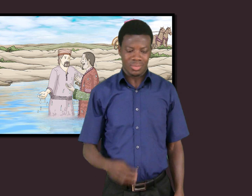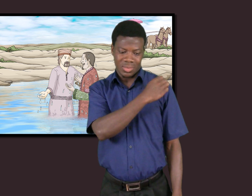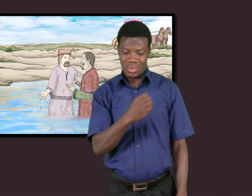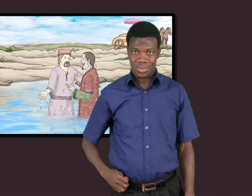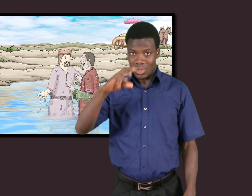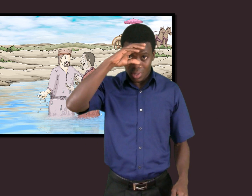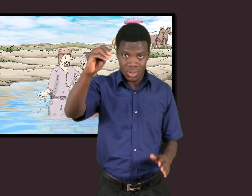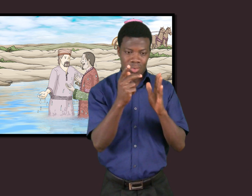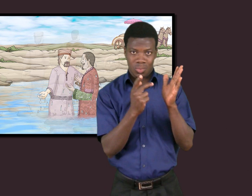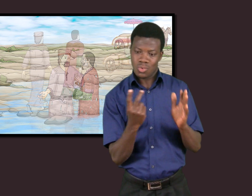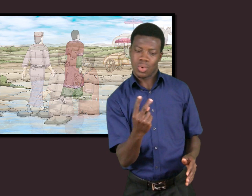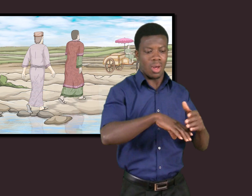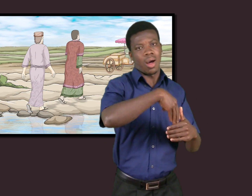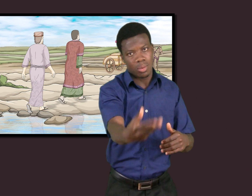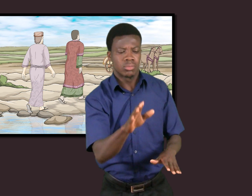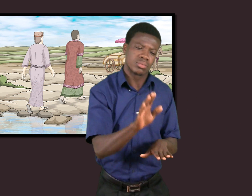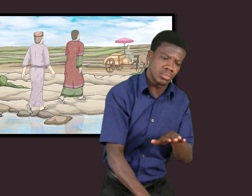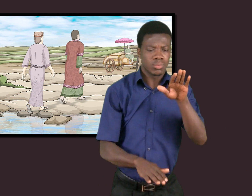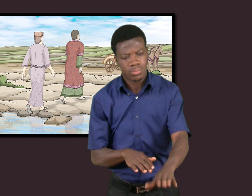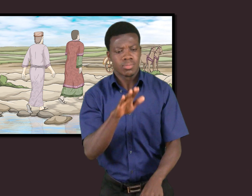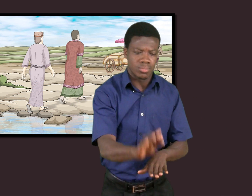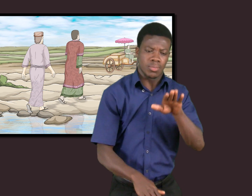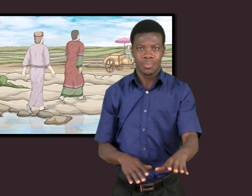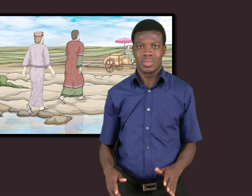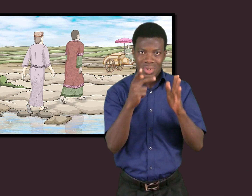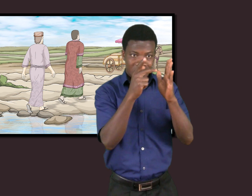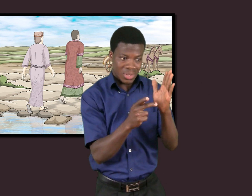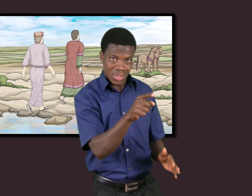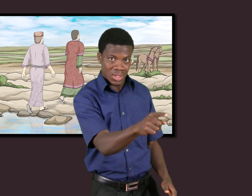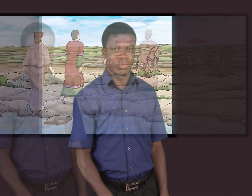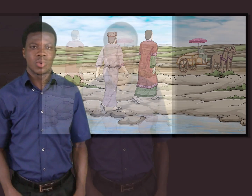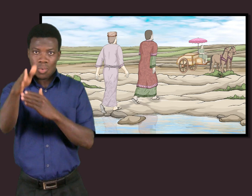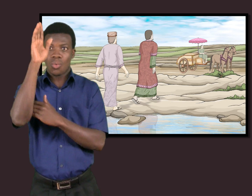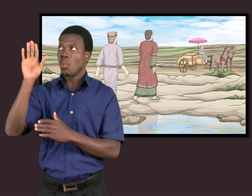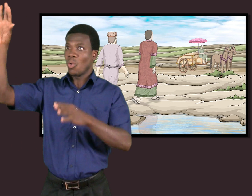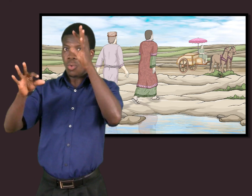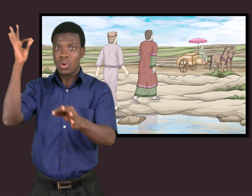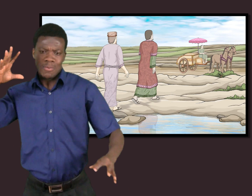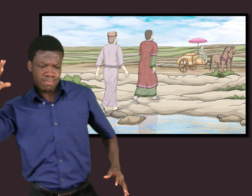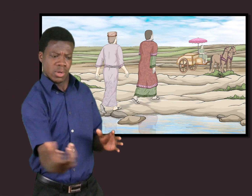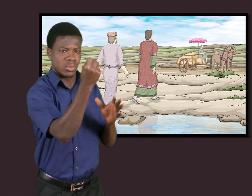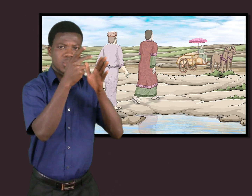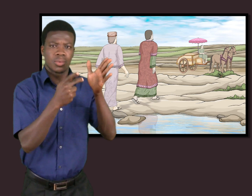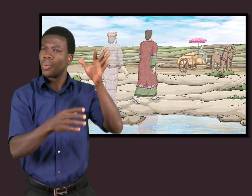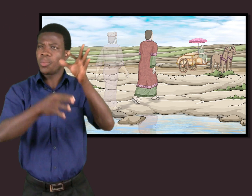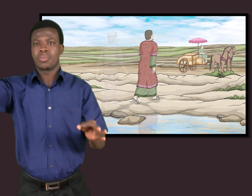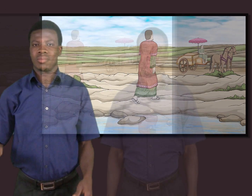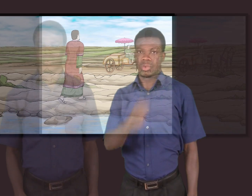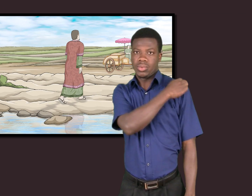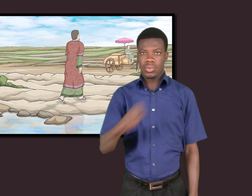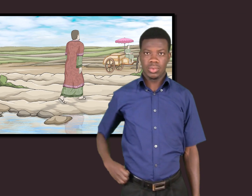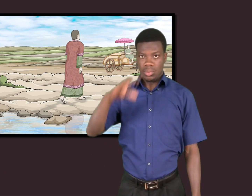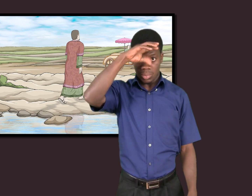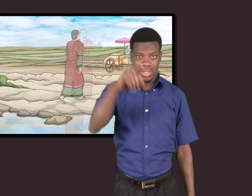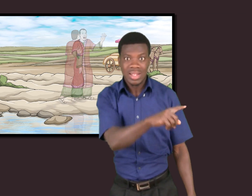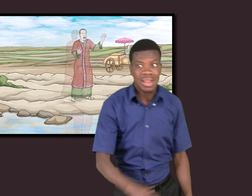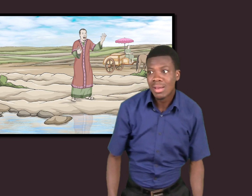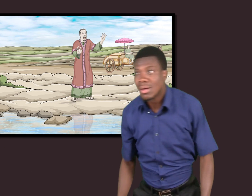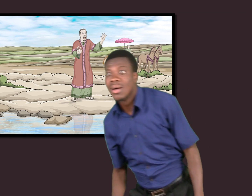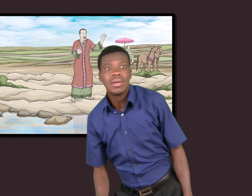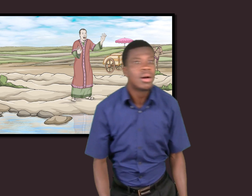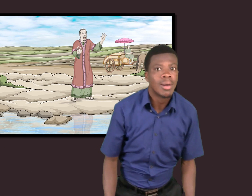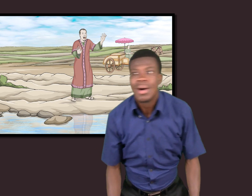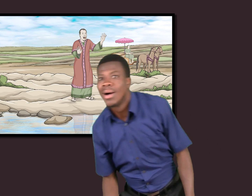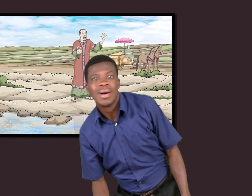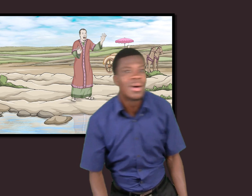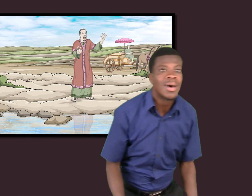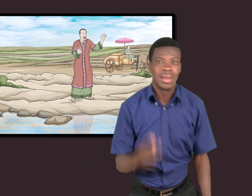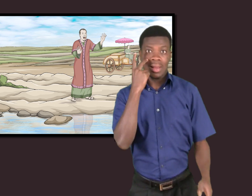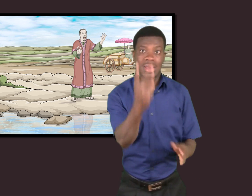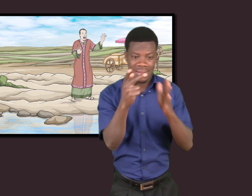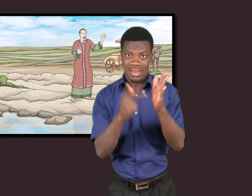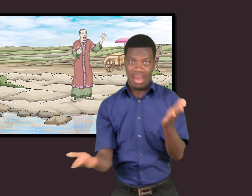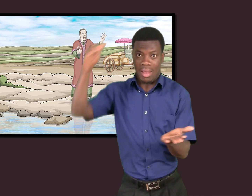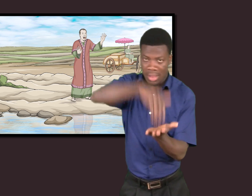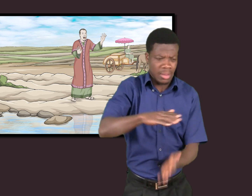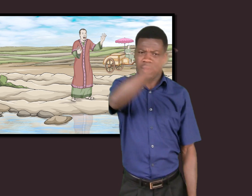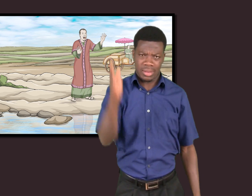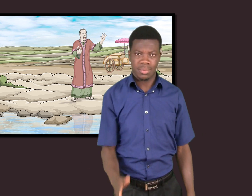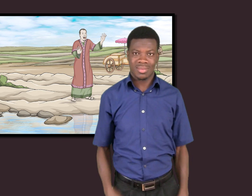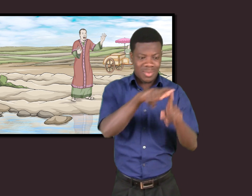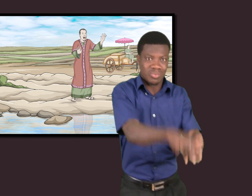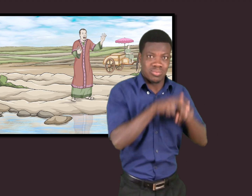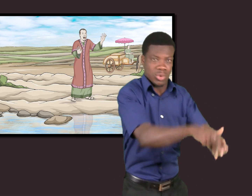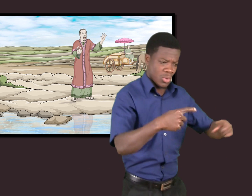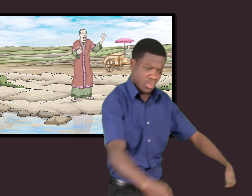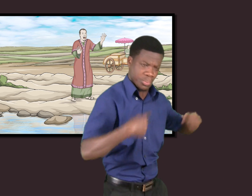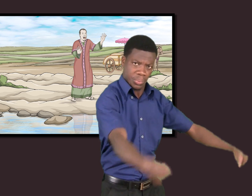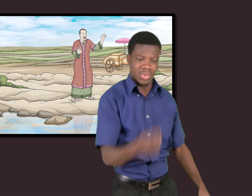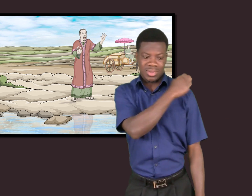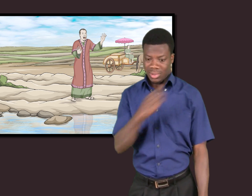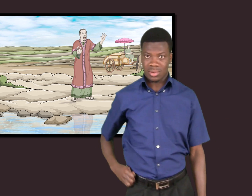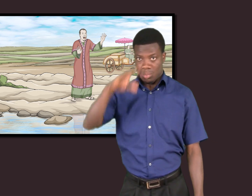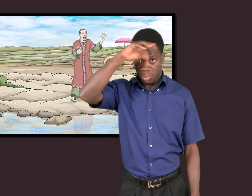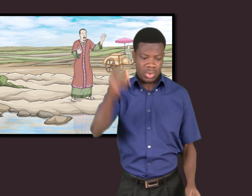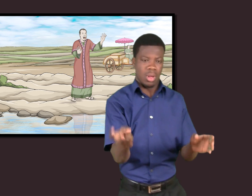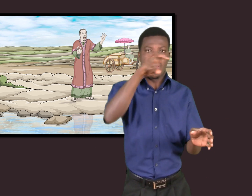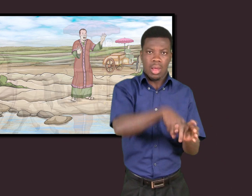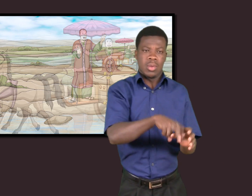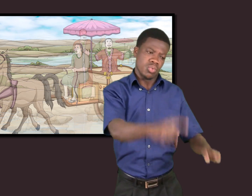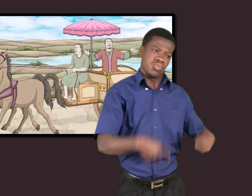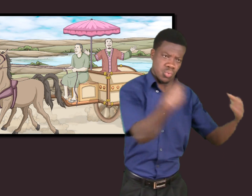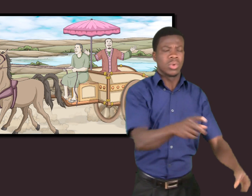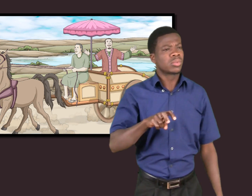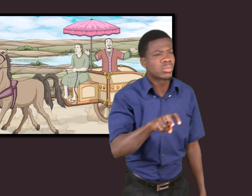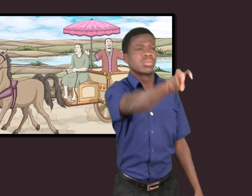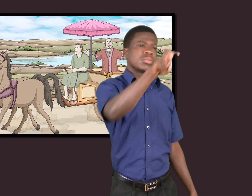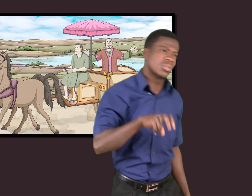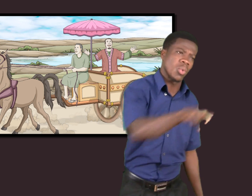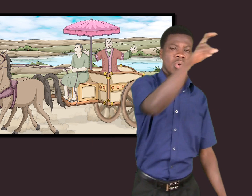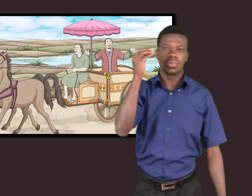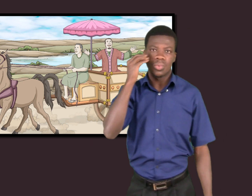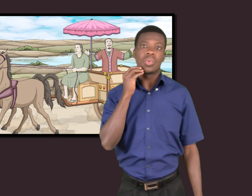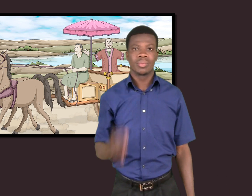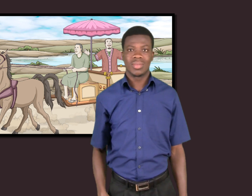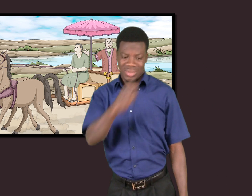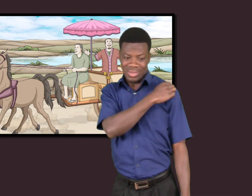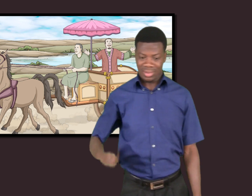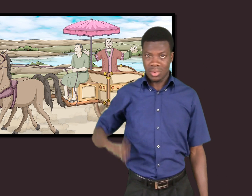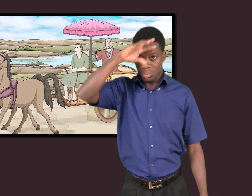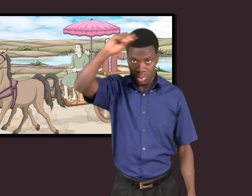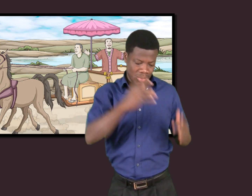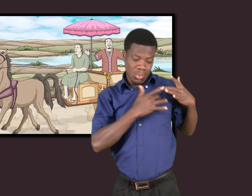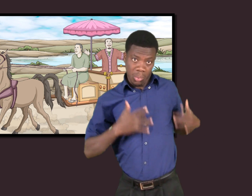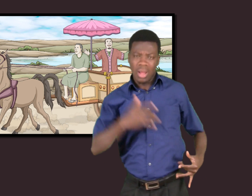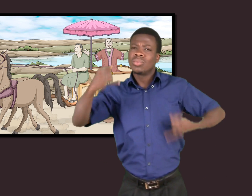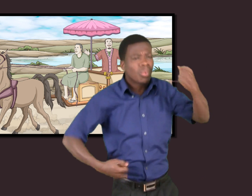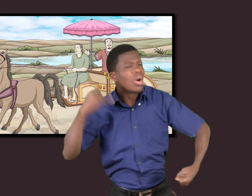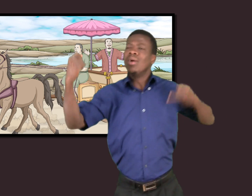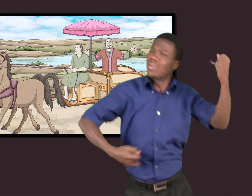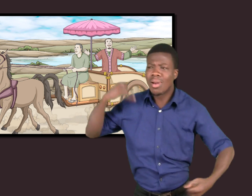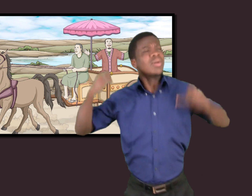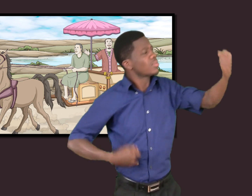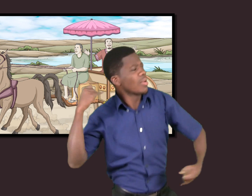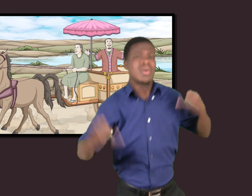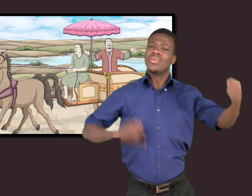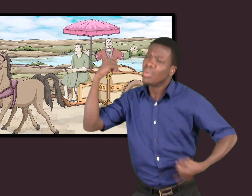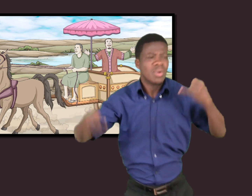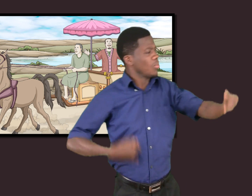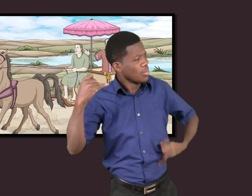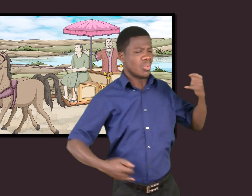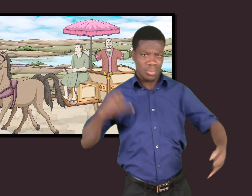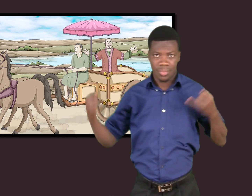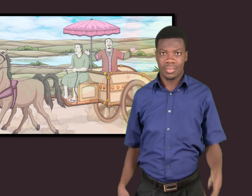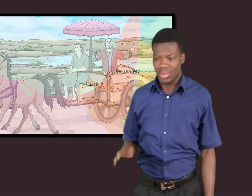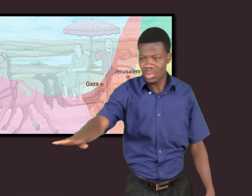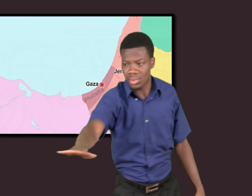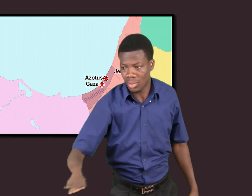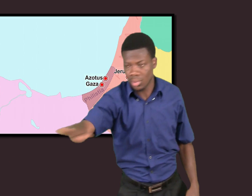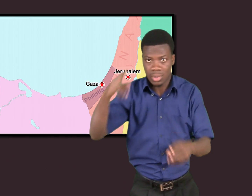When they came up out of the water, the Spirit of the Lord carried Philip away, and the eunuch saw him no more, but went on his way rejoicing.